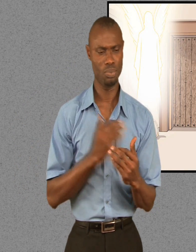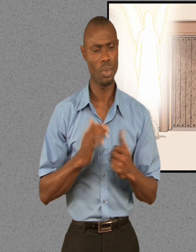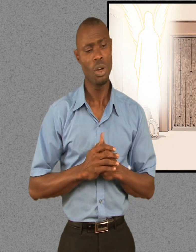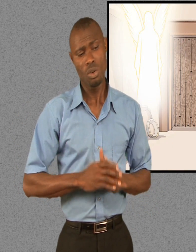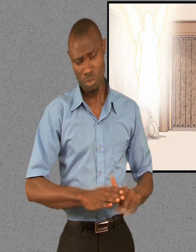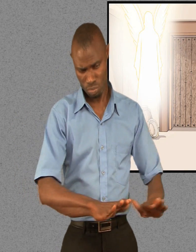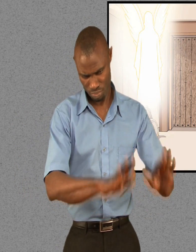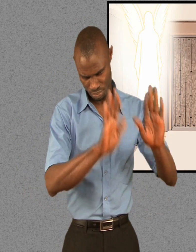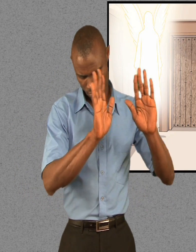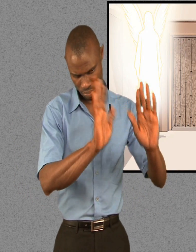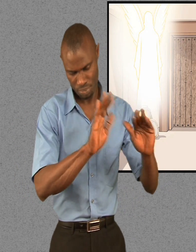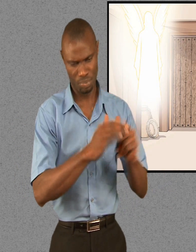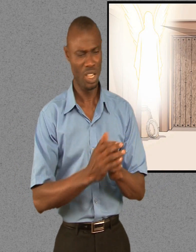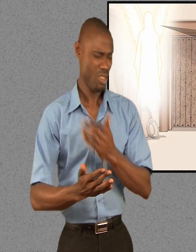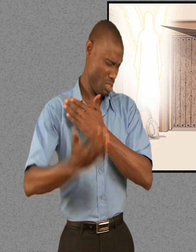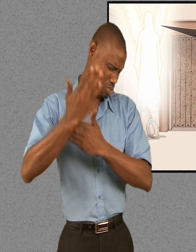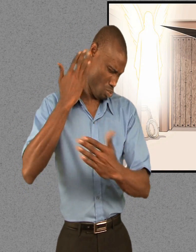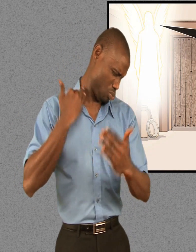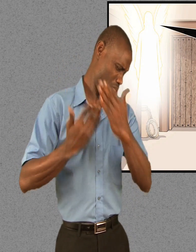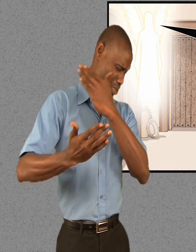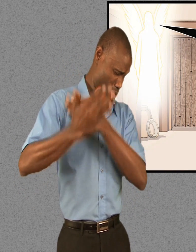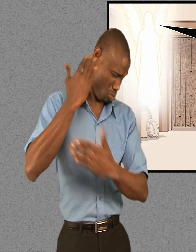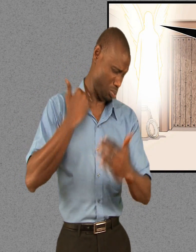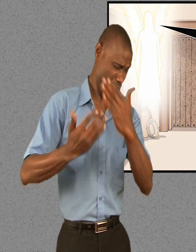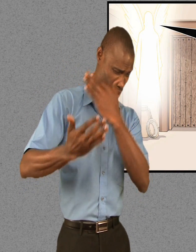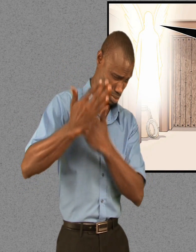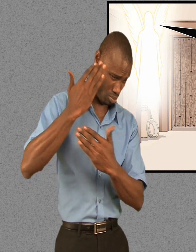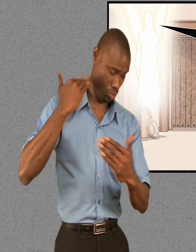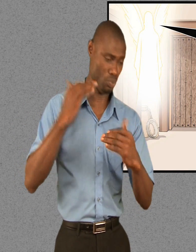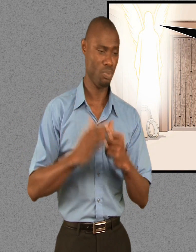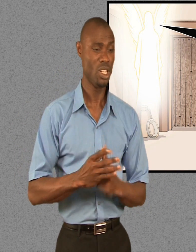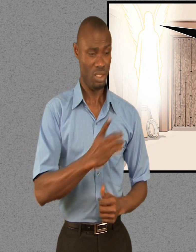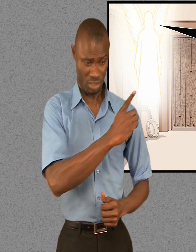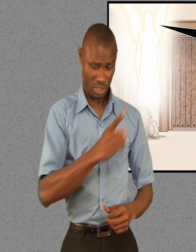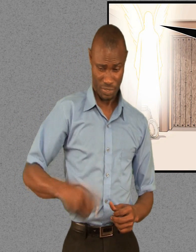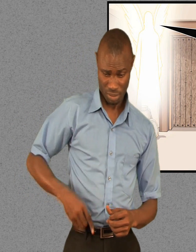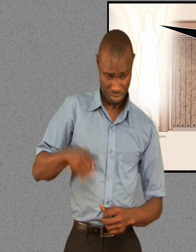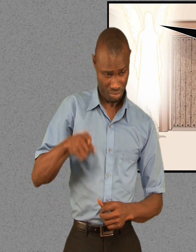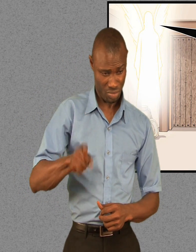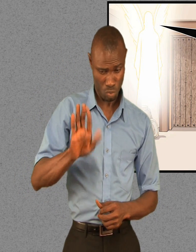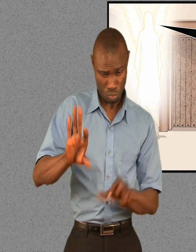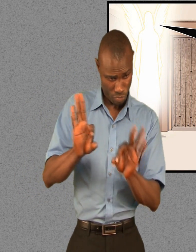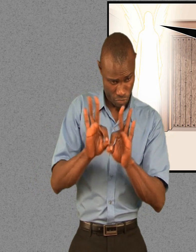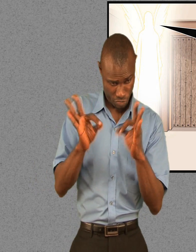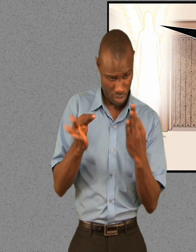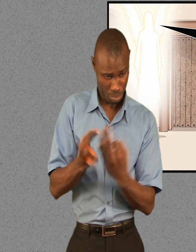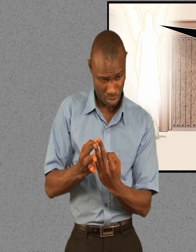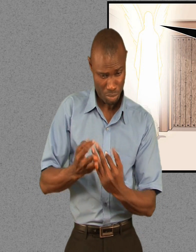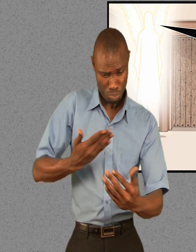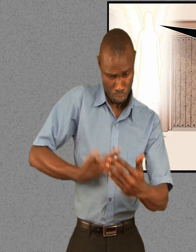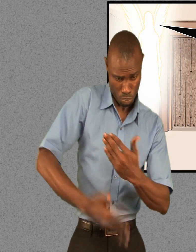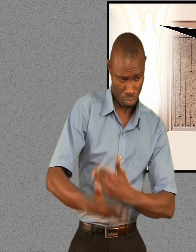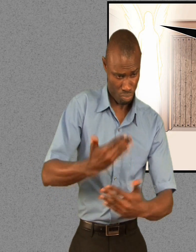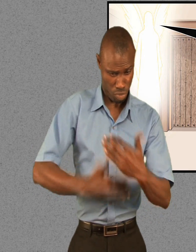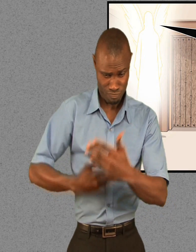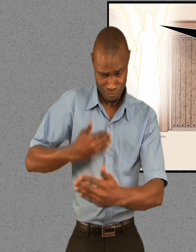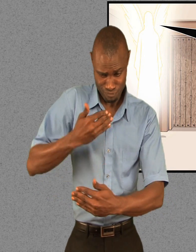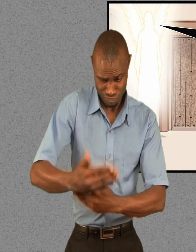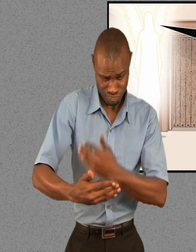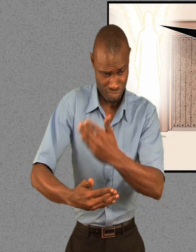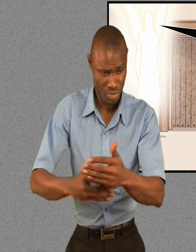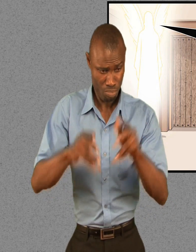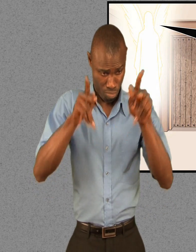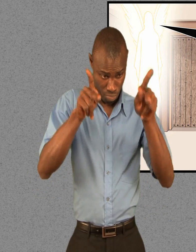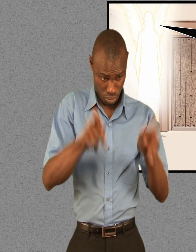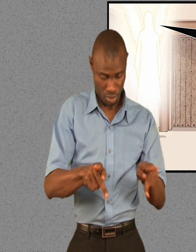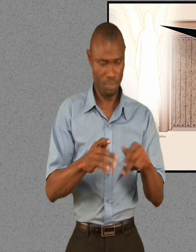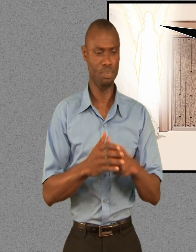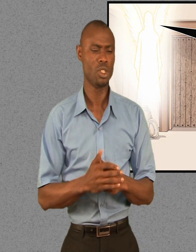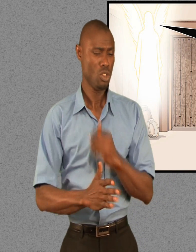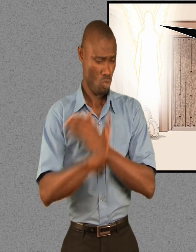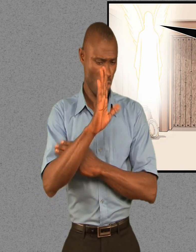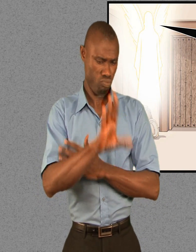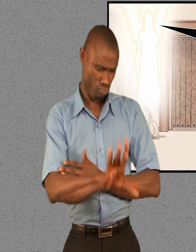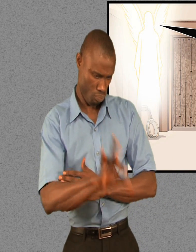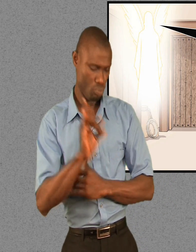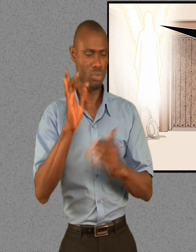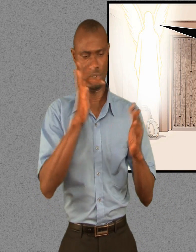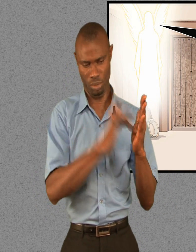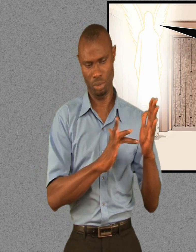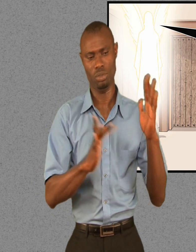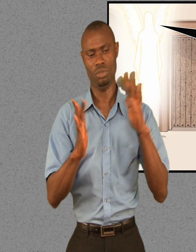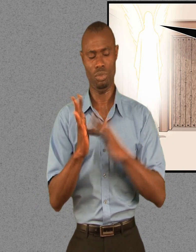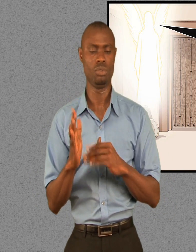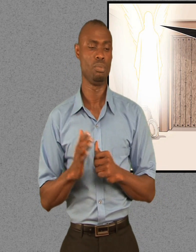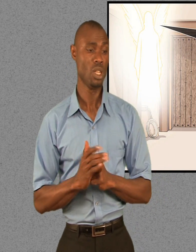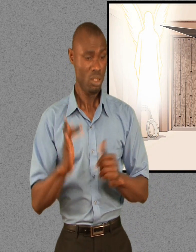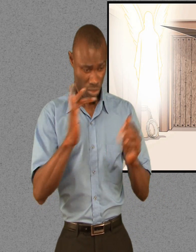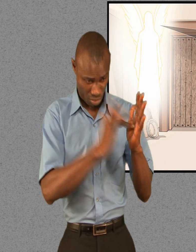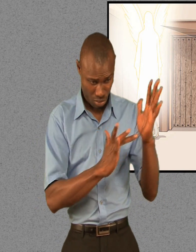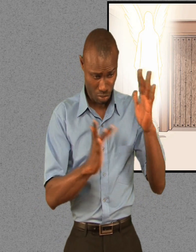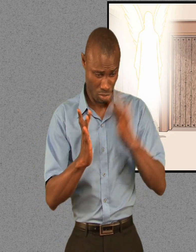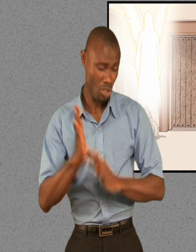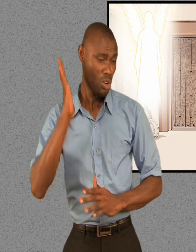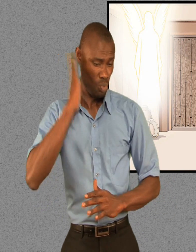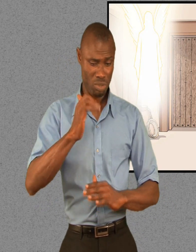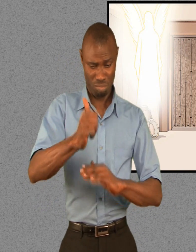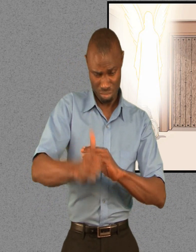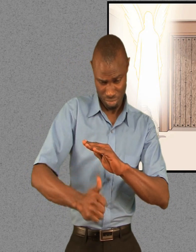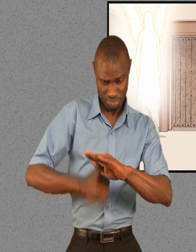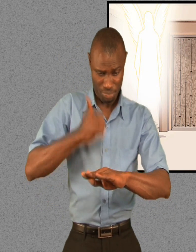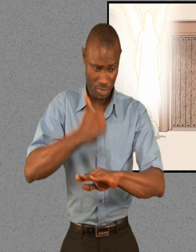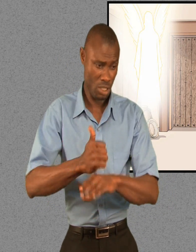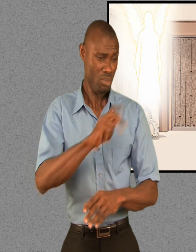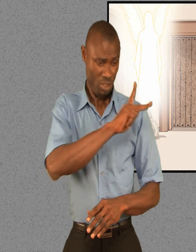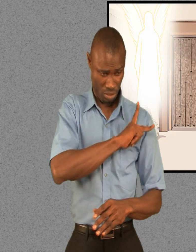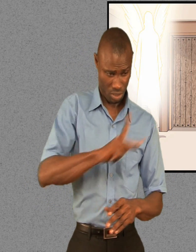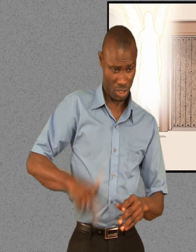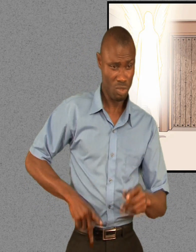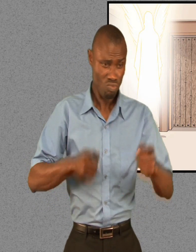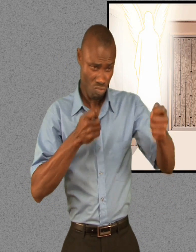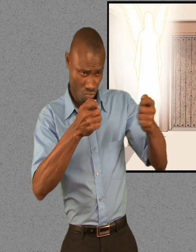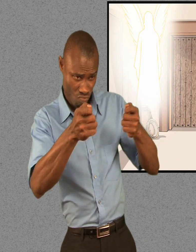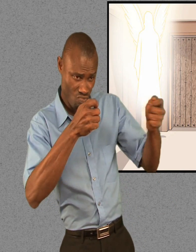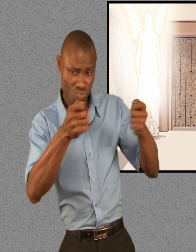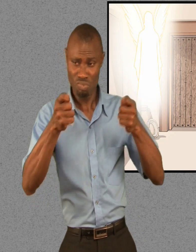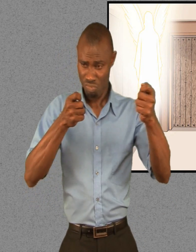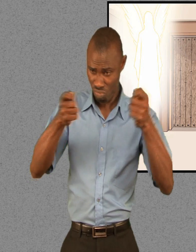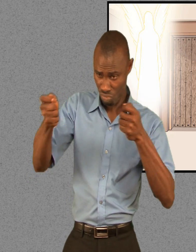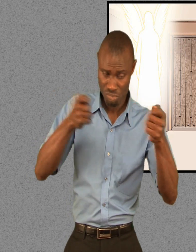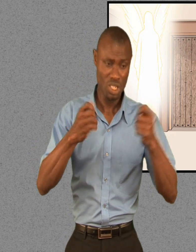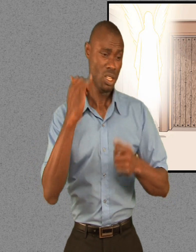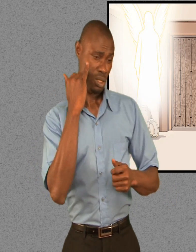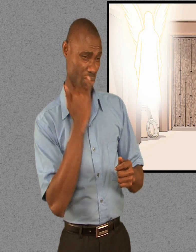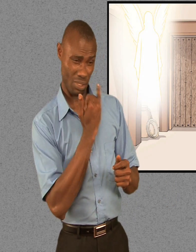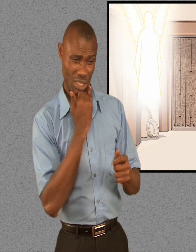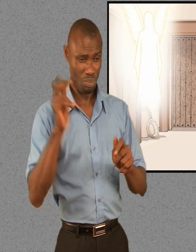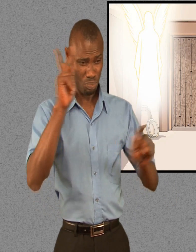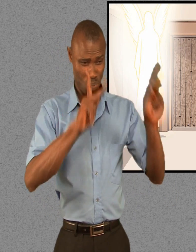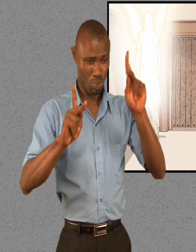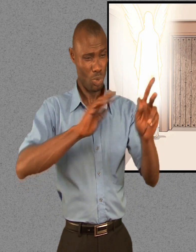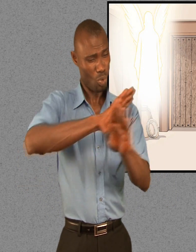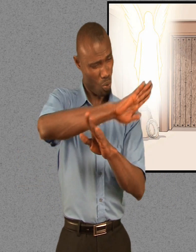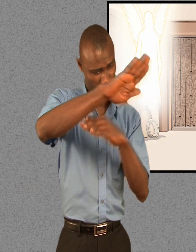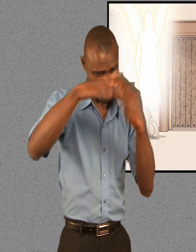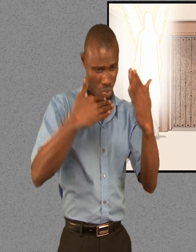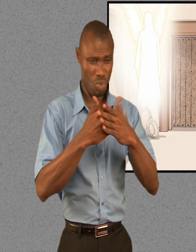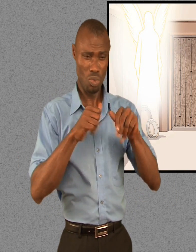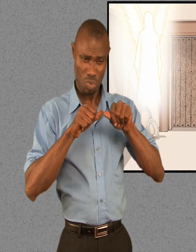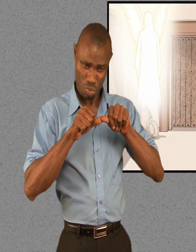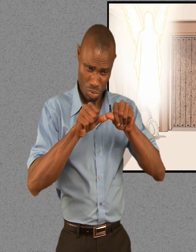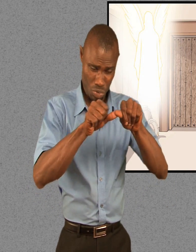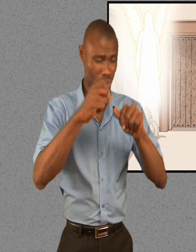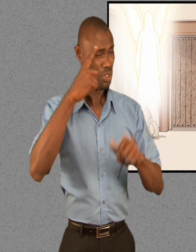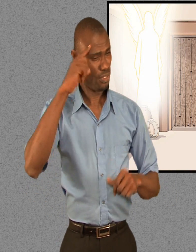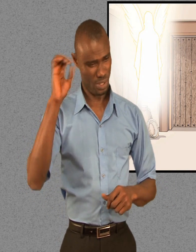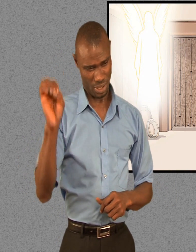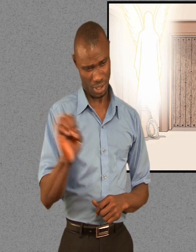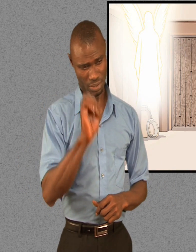The Lord God will give Him the throne of His father David, and He will reign over the house of Jacob forever.